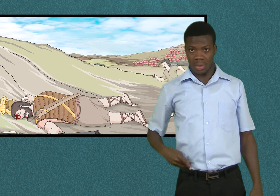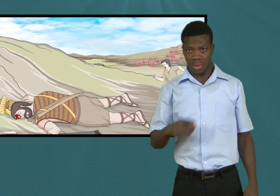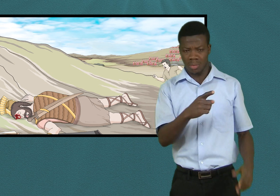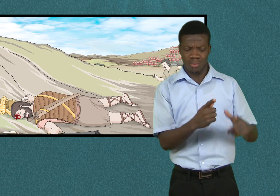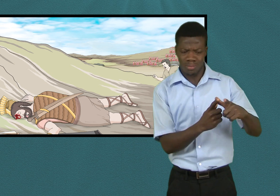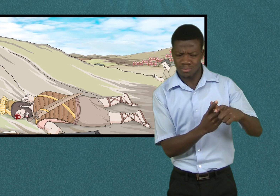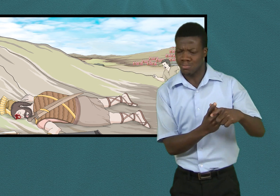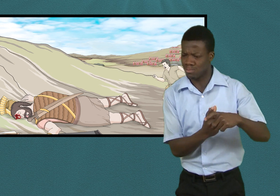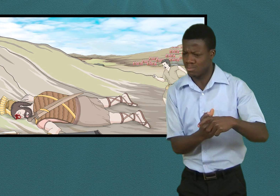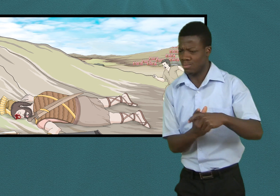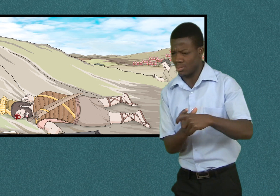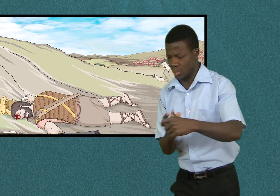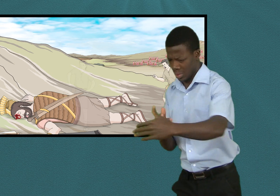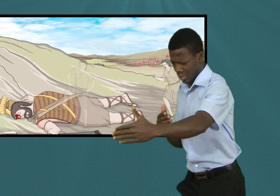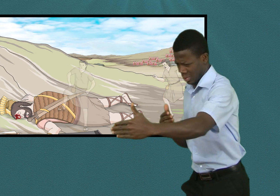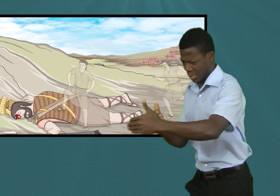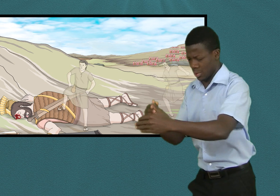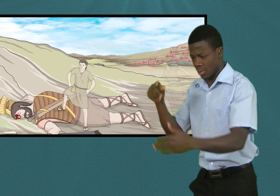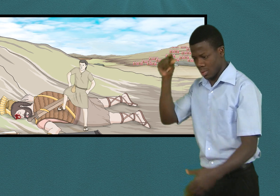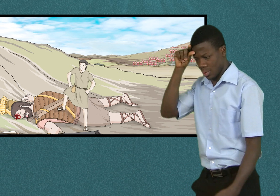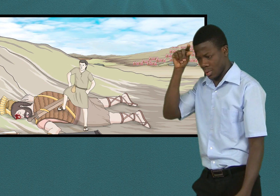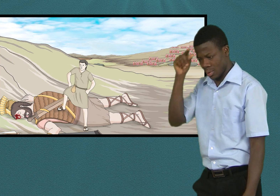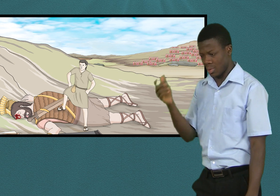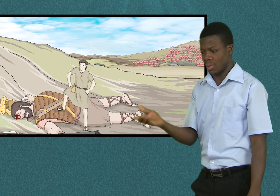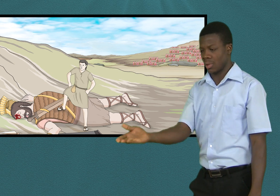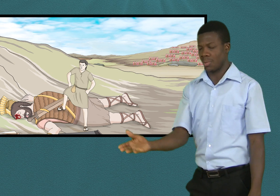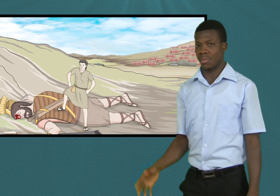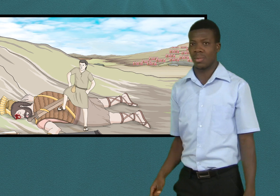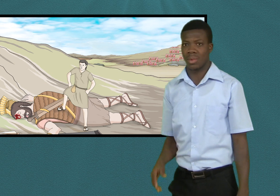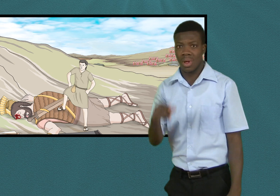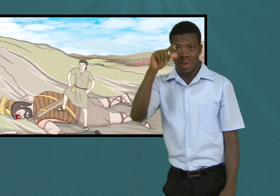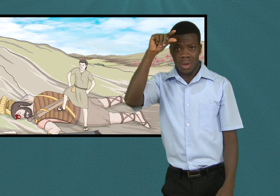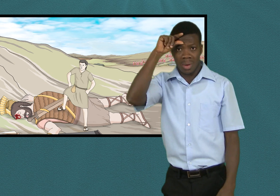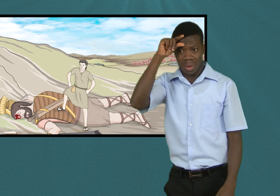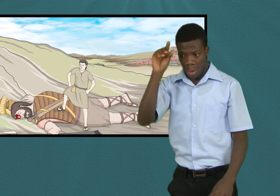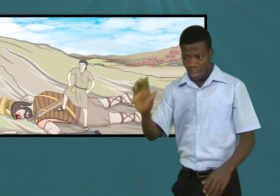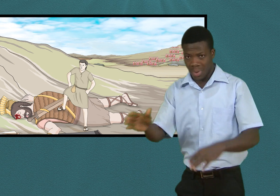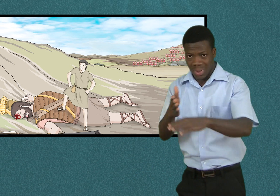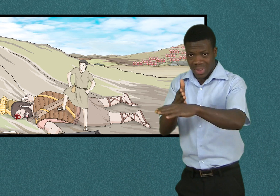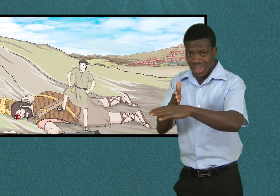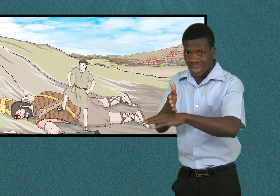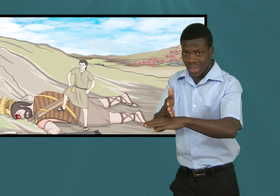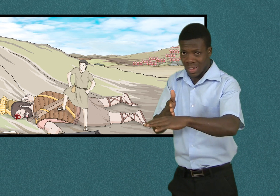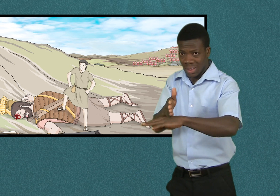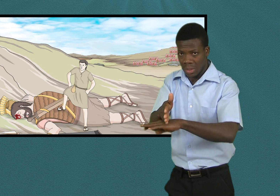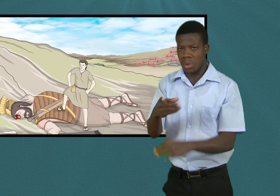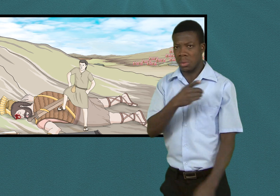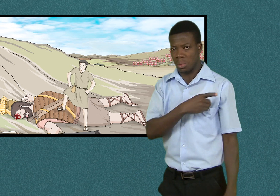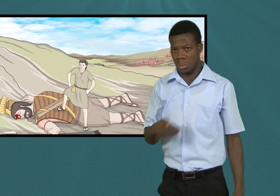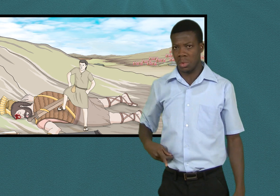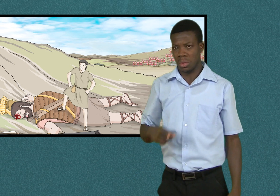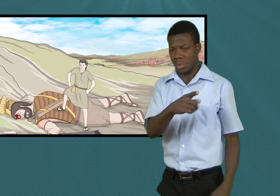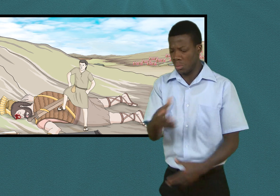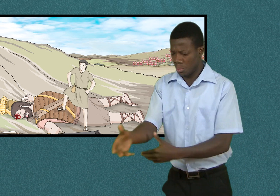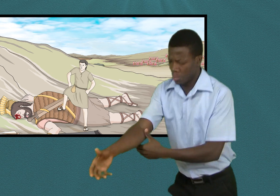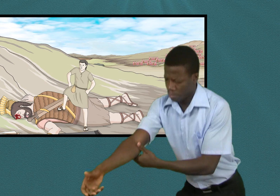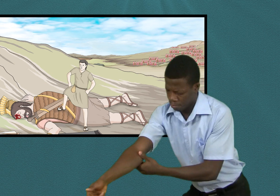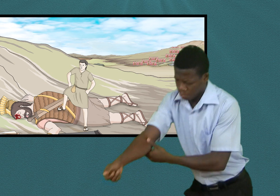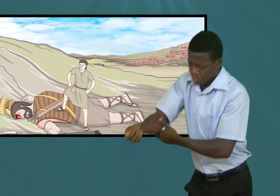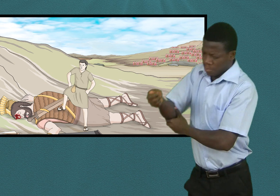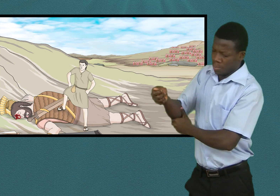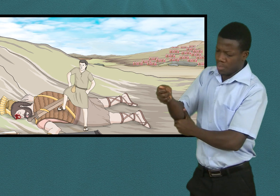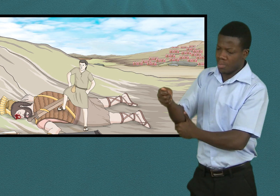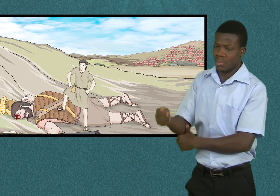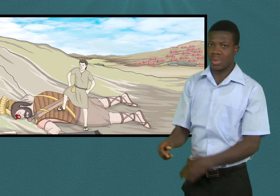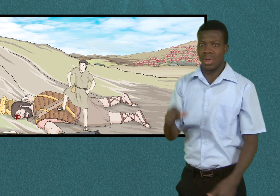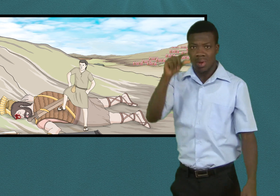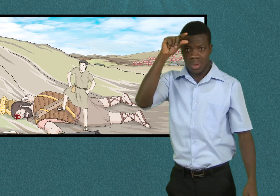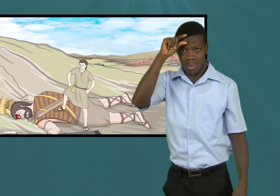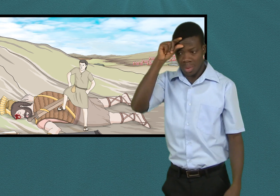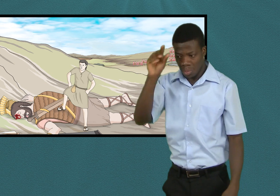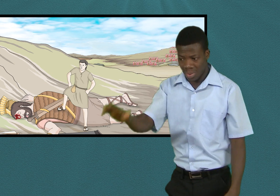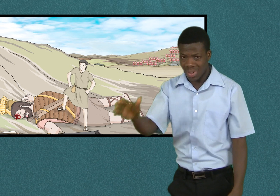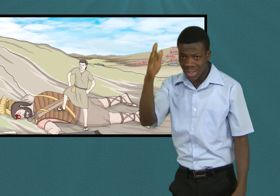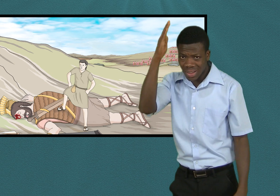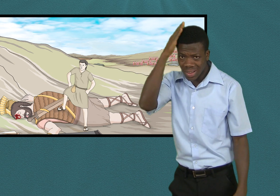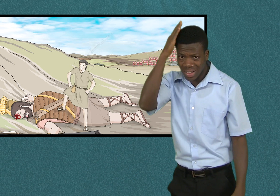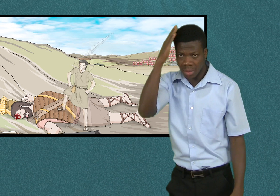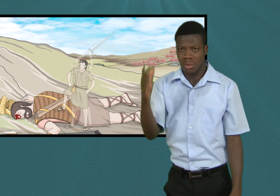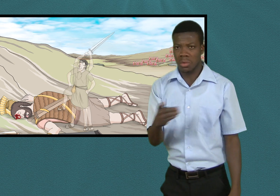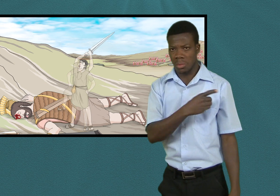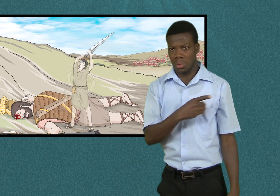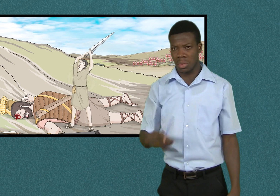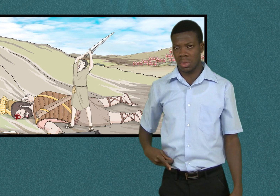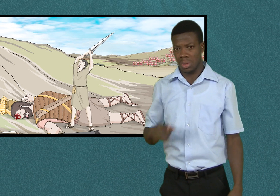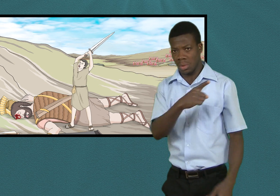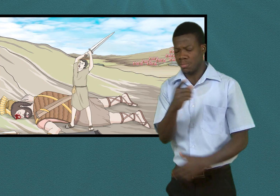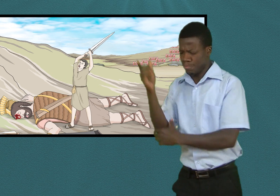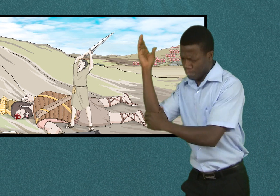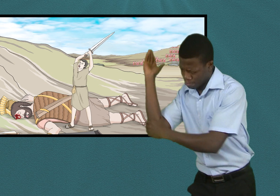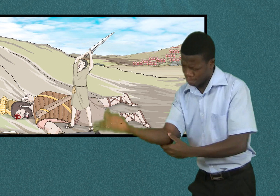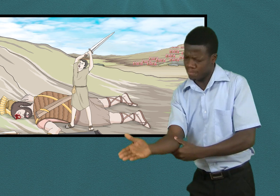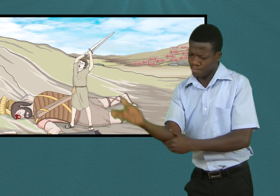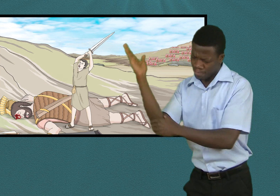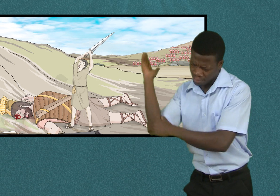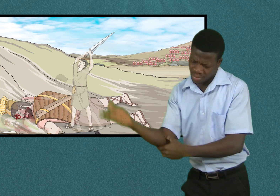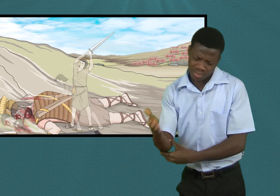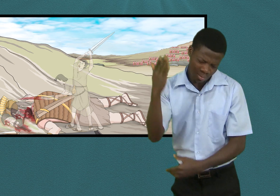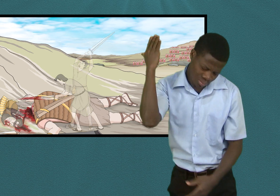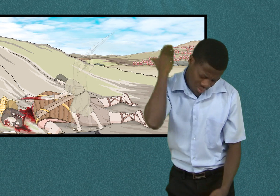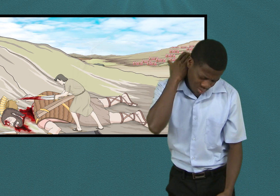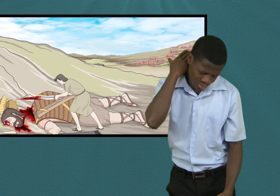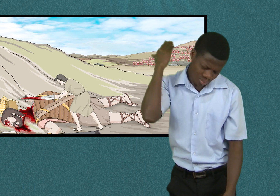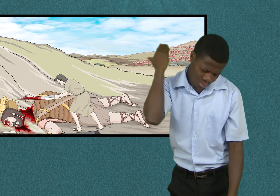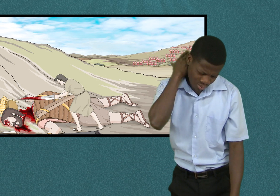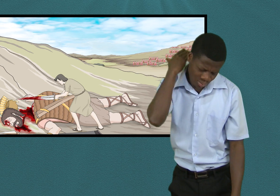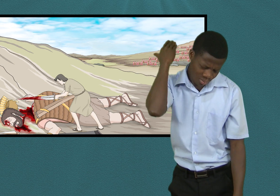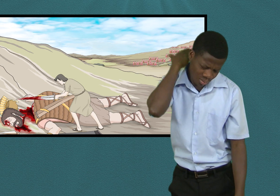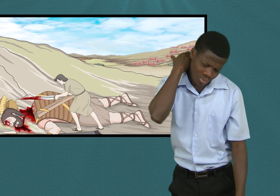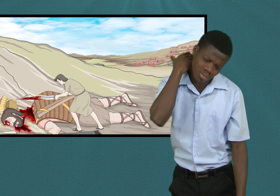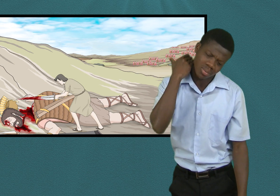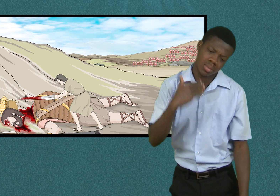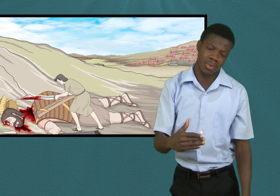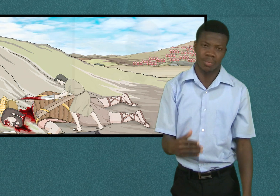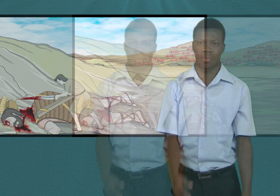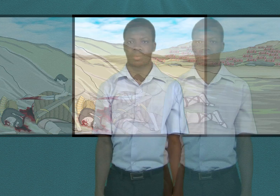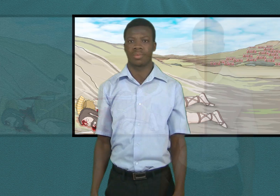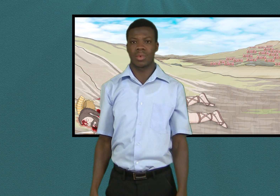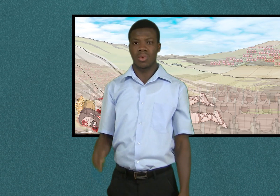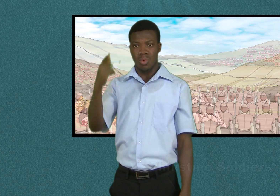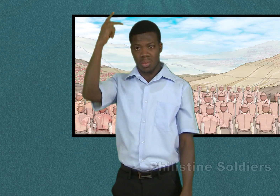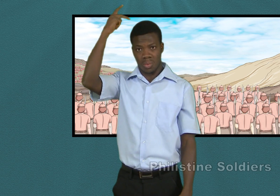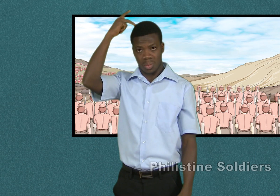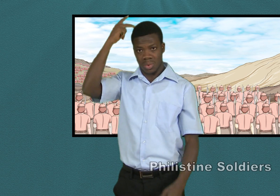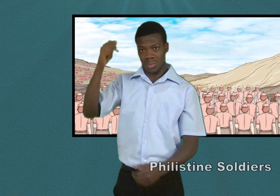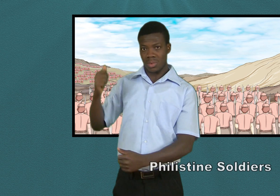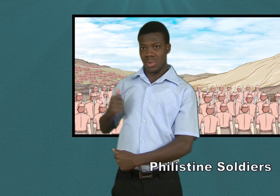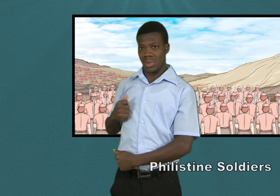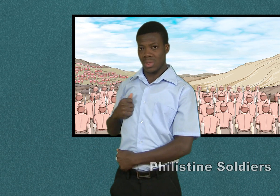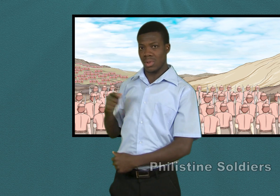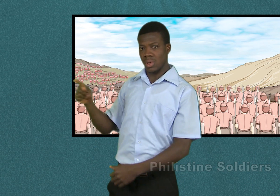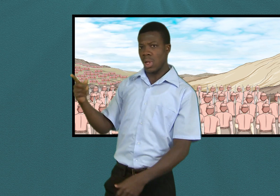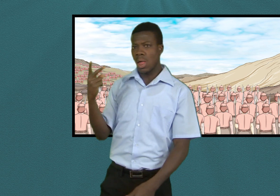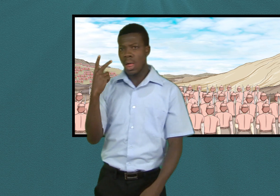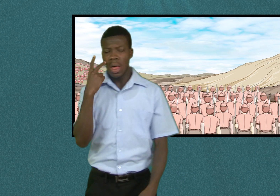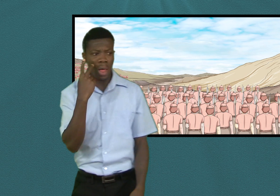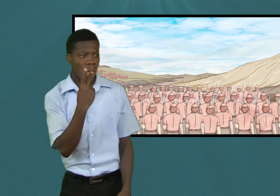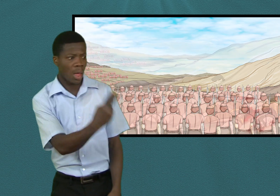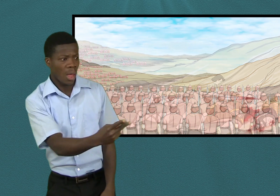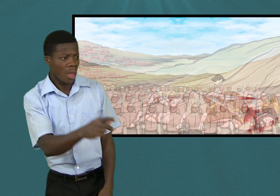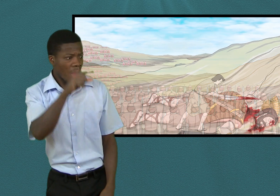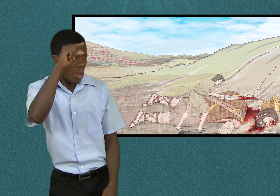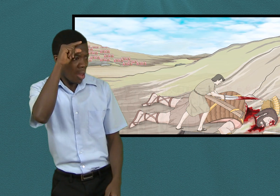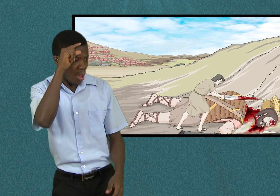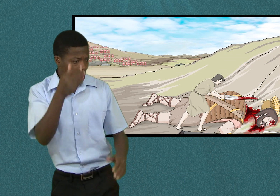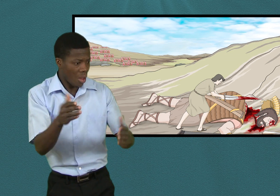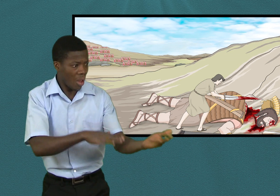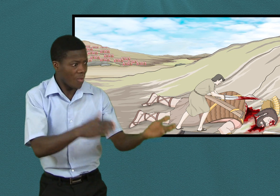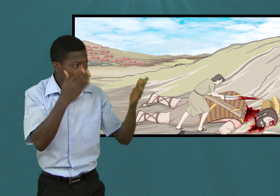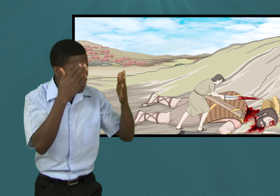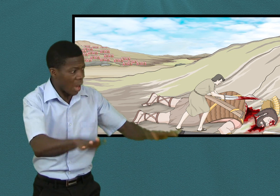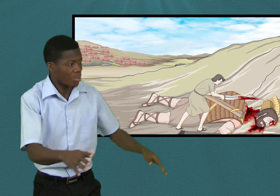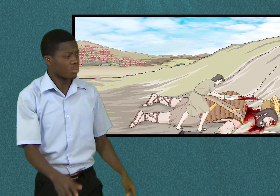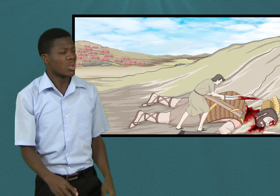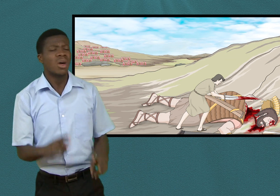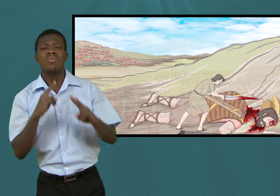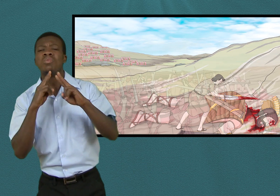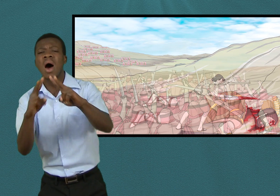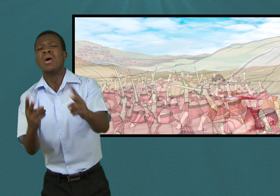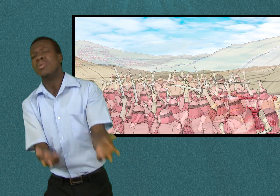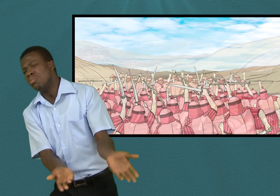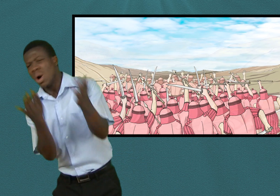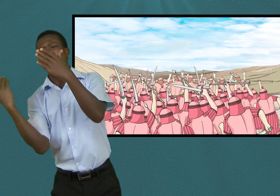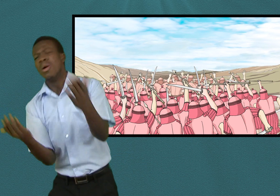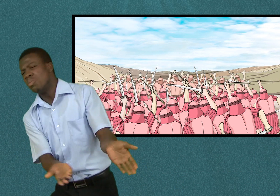David ran and stood over him. He grabbed the Philistine’s sword and pulled it from its sheath and killed him; and he cut off his head with the sword. When the Philistines saw that their hero was dead, they turned and ran.